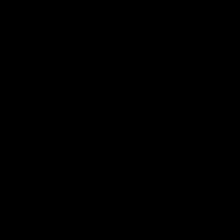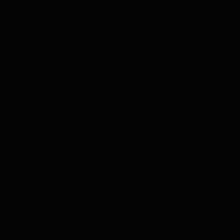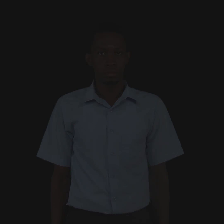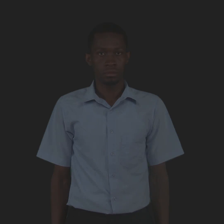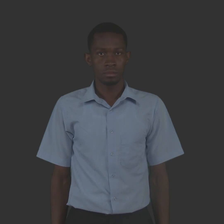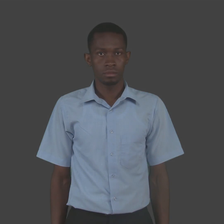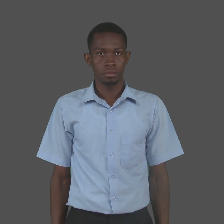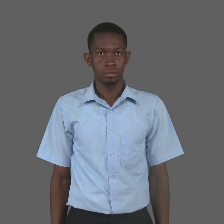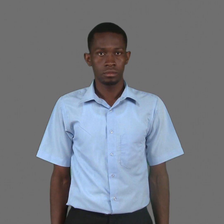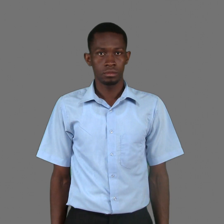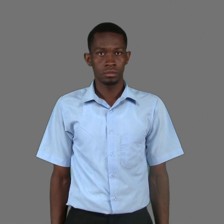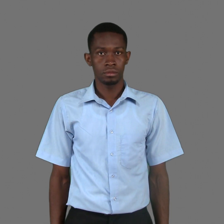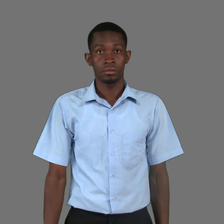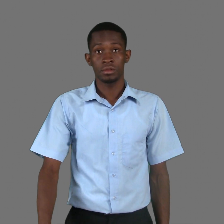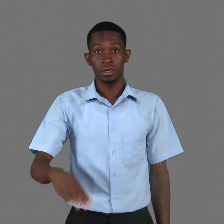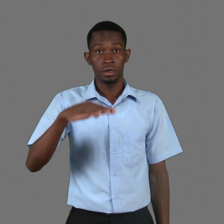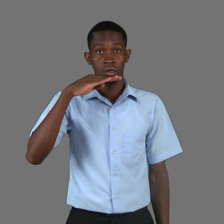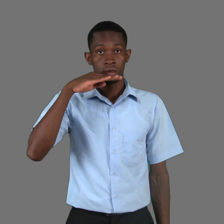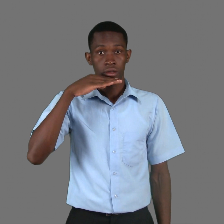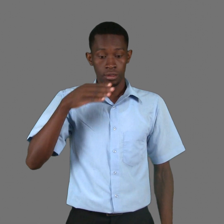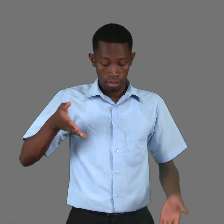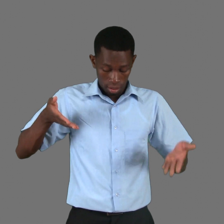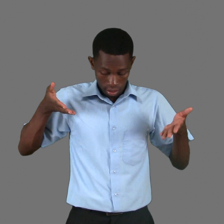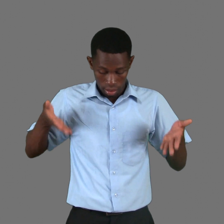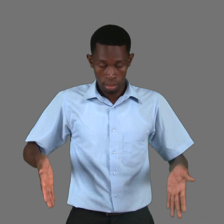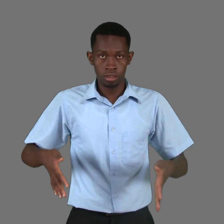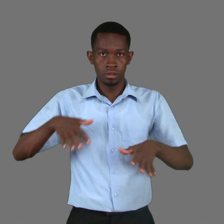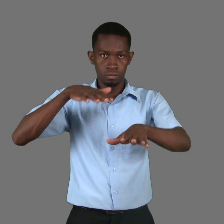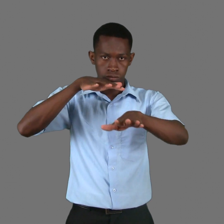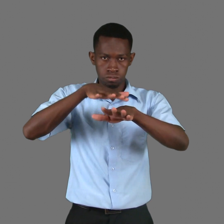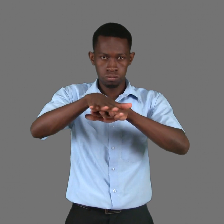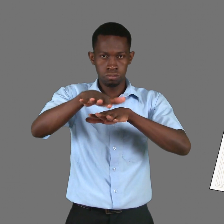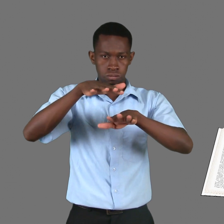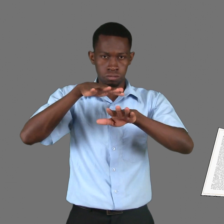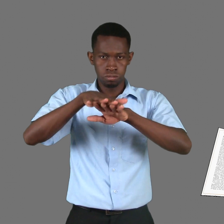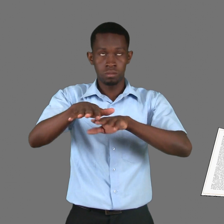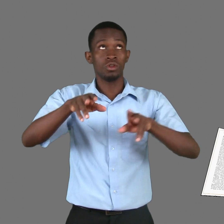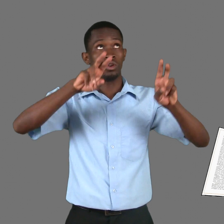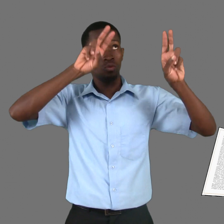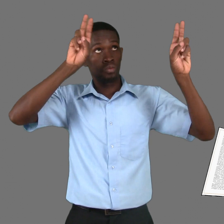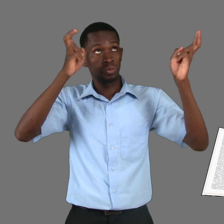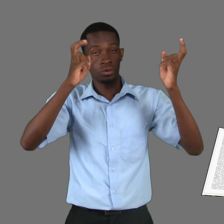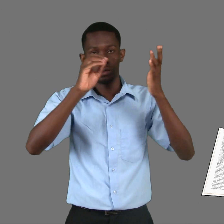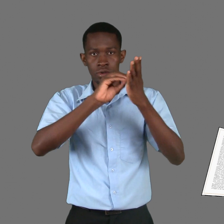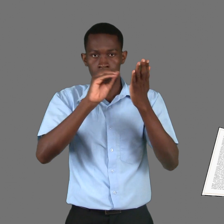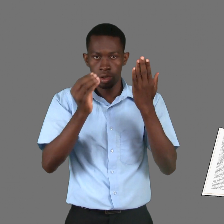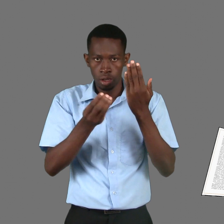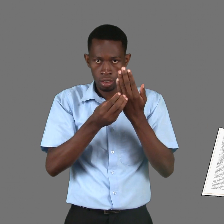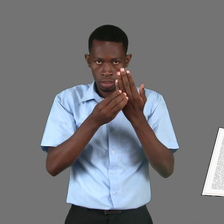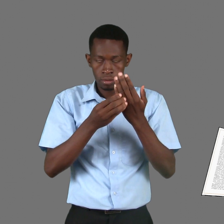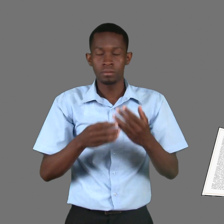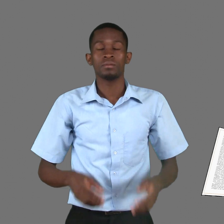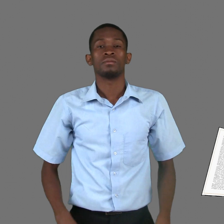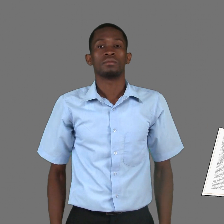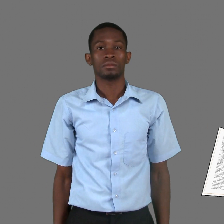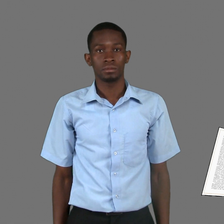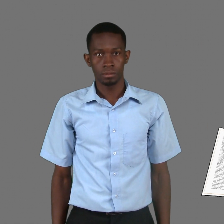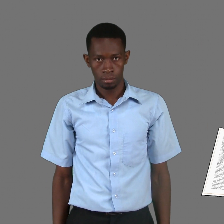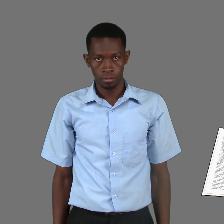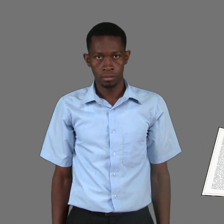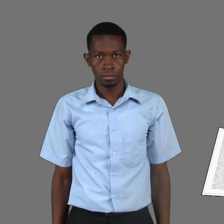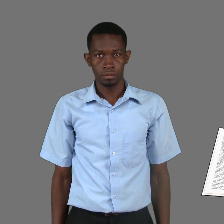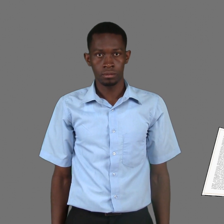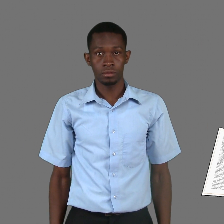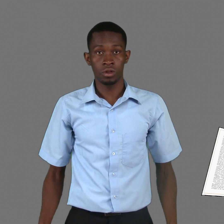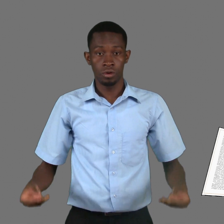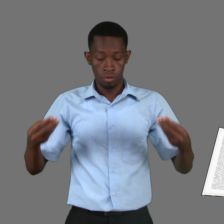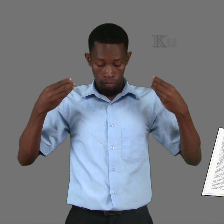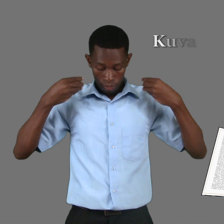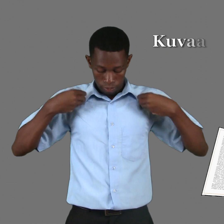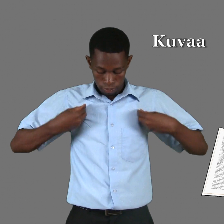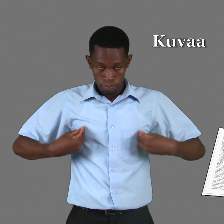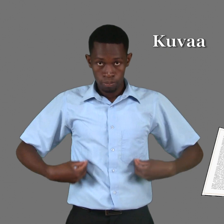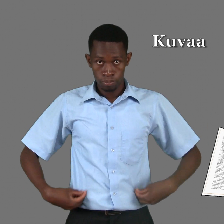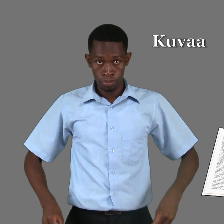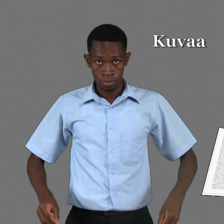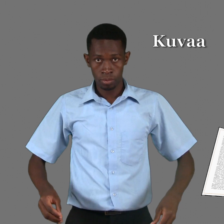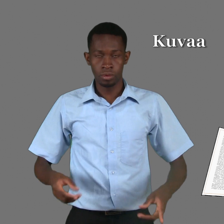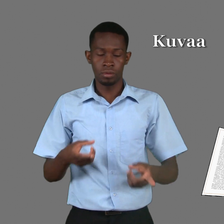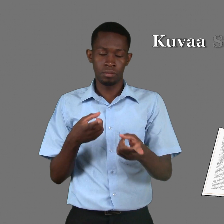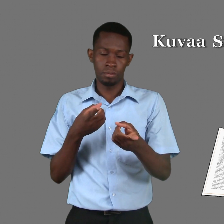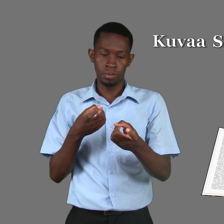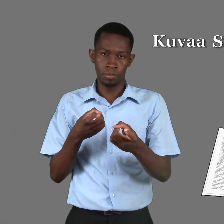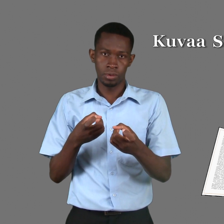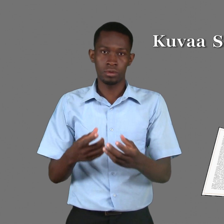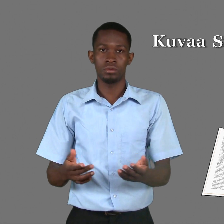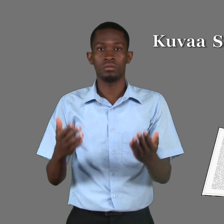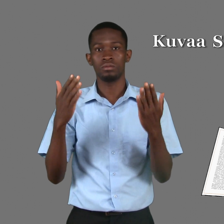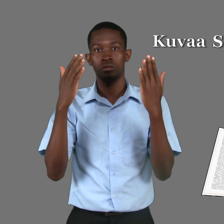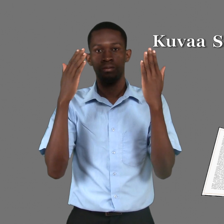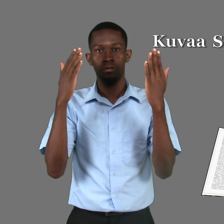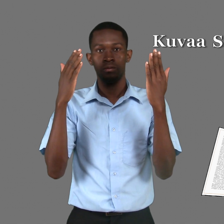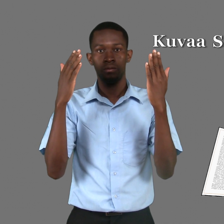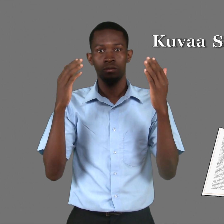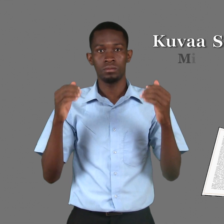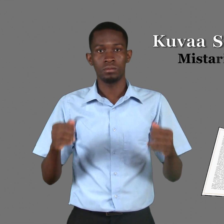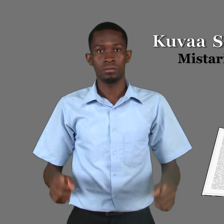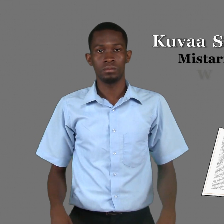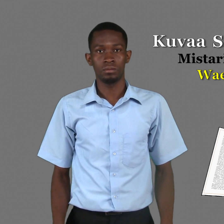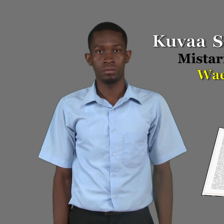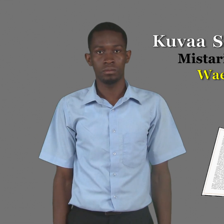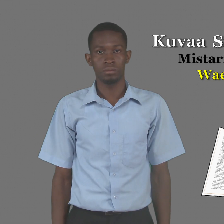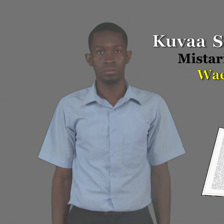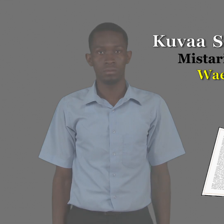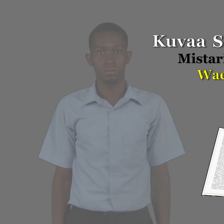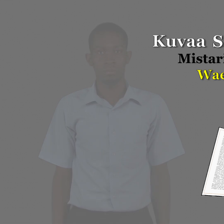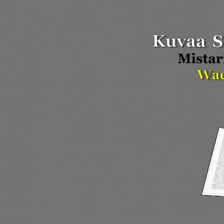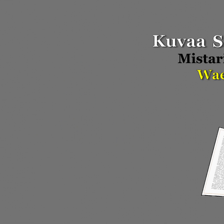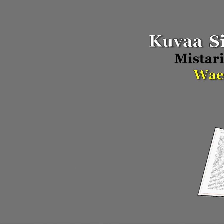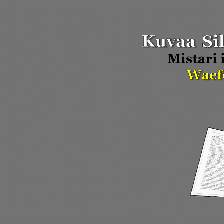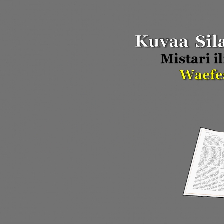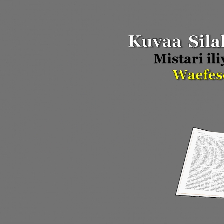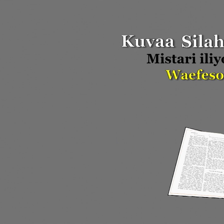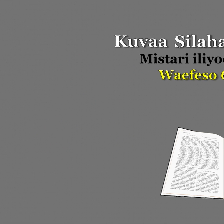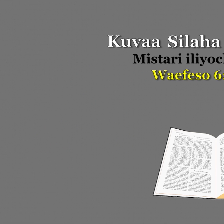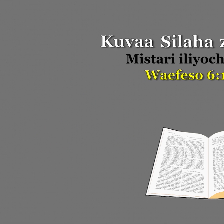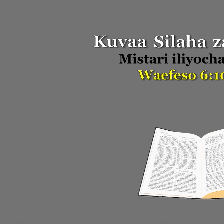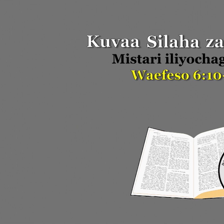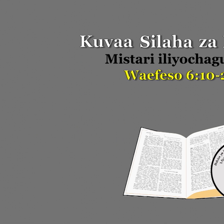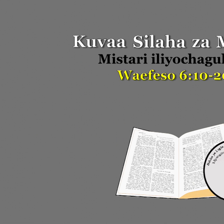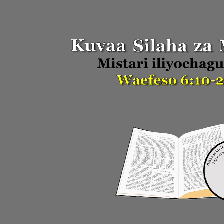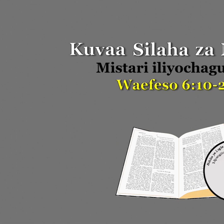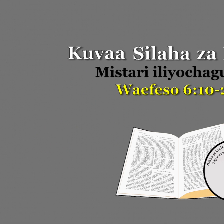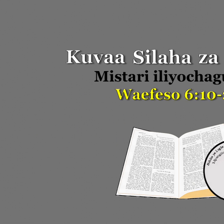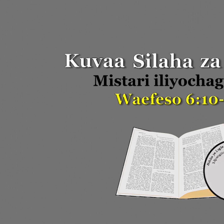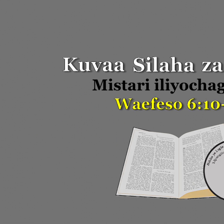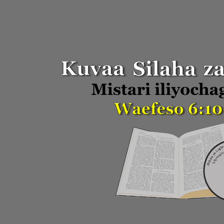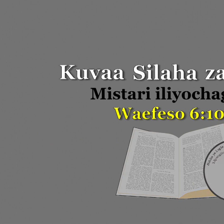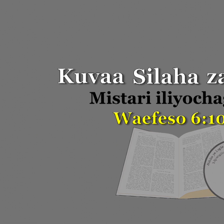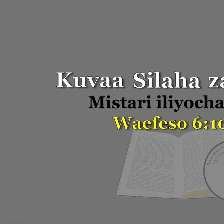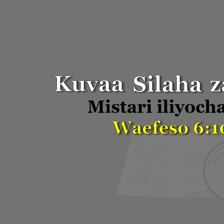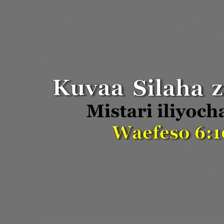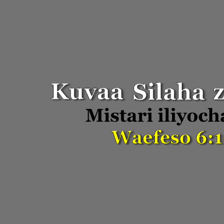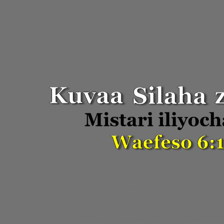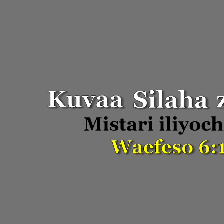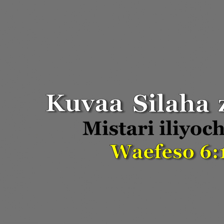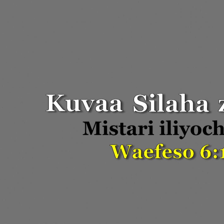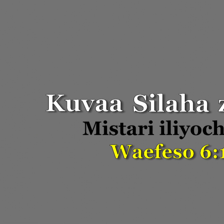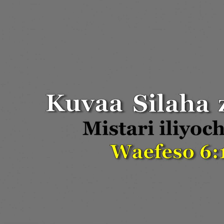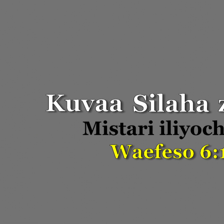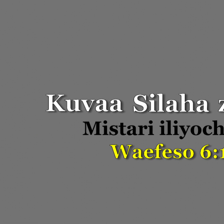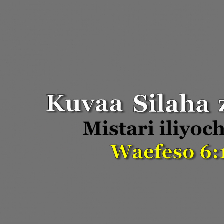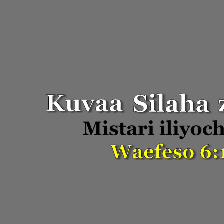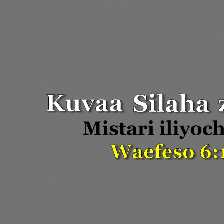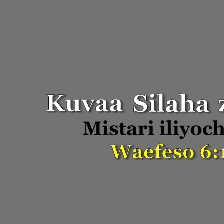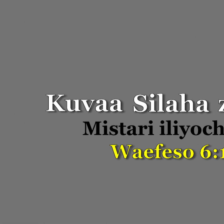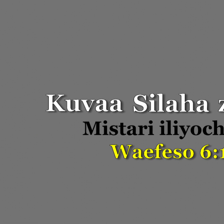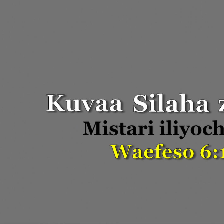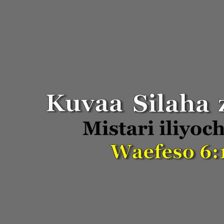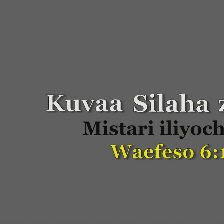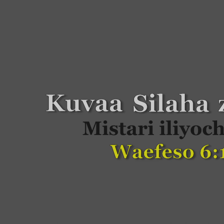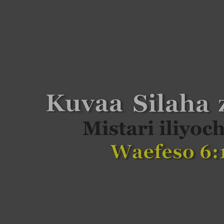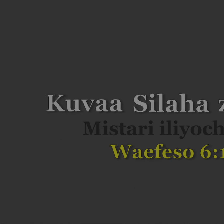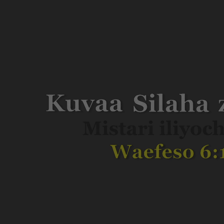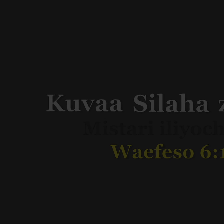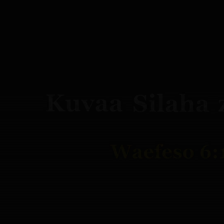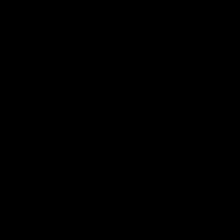Put on God's armor